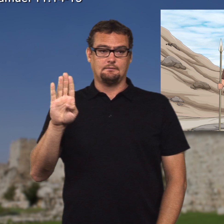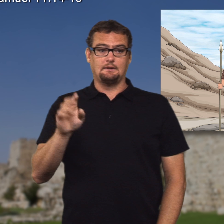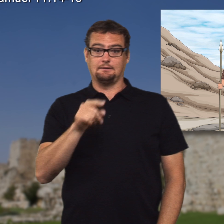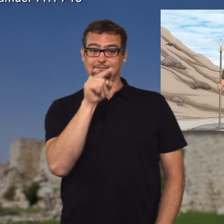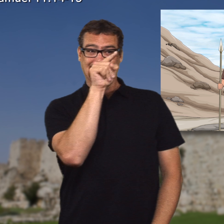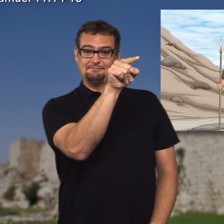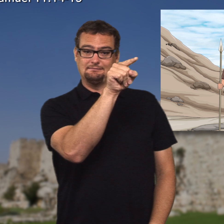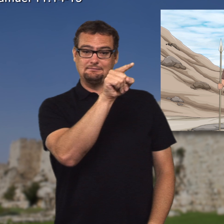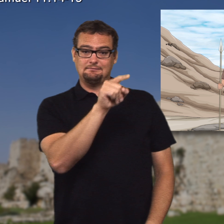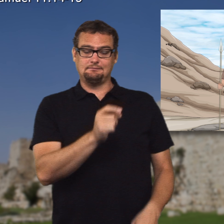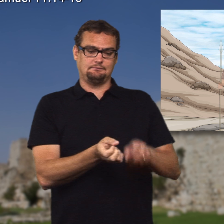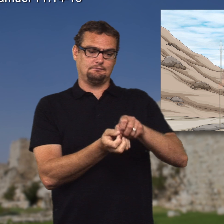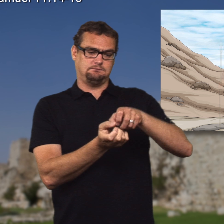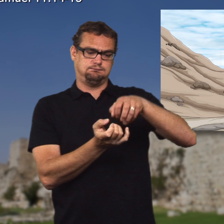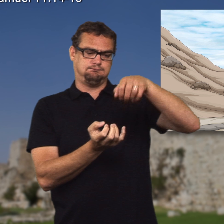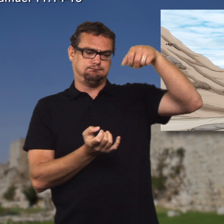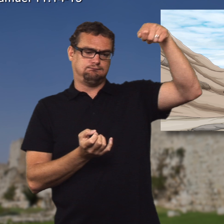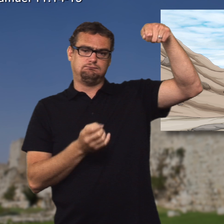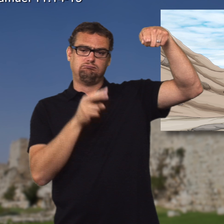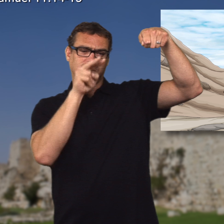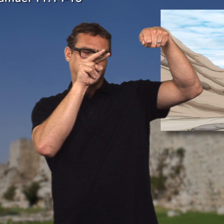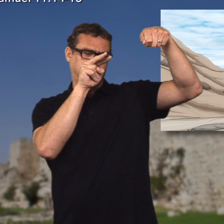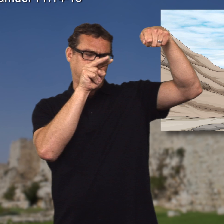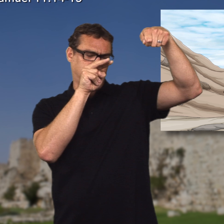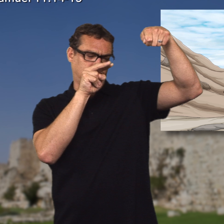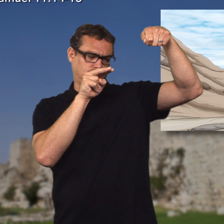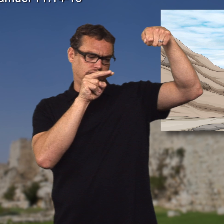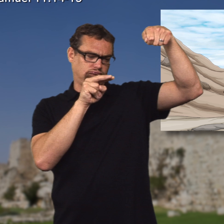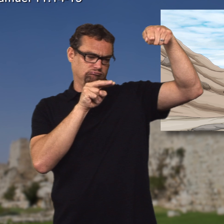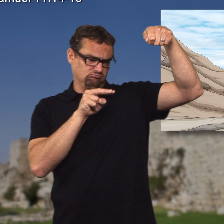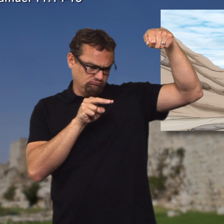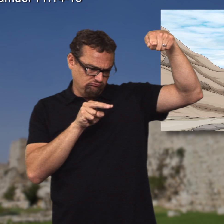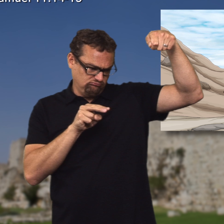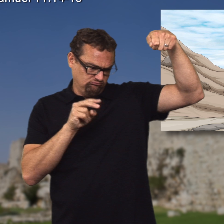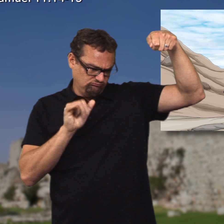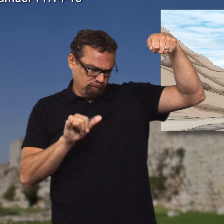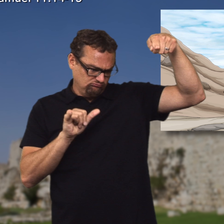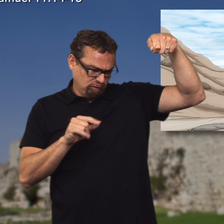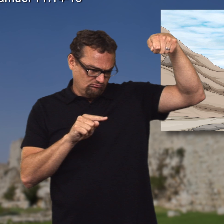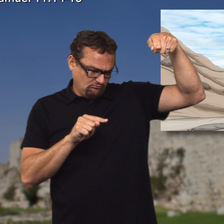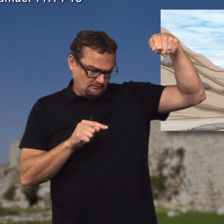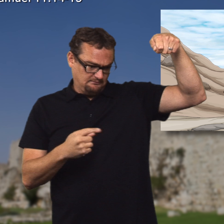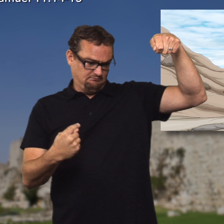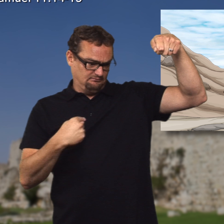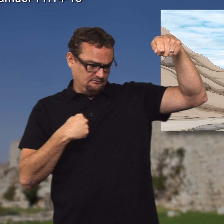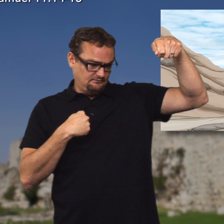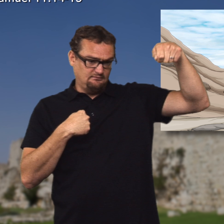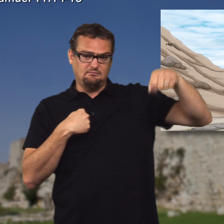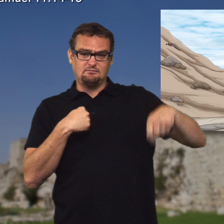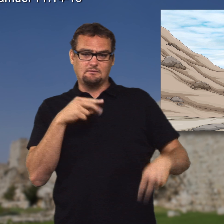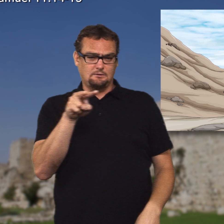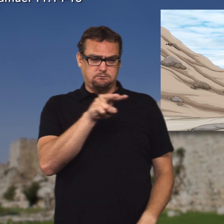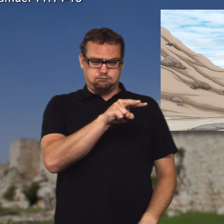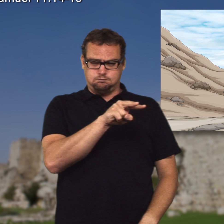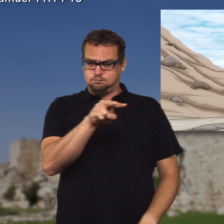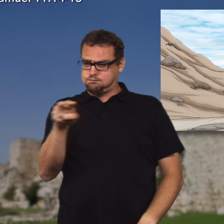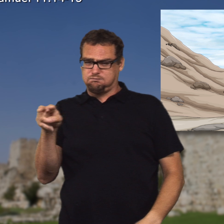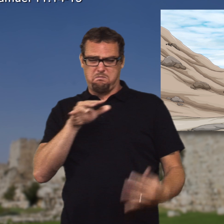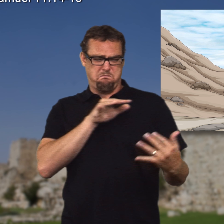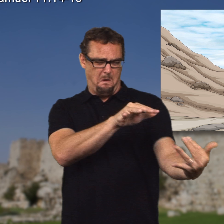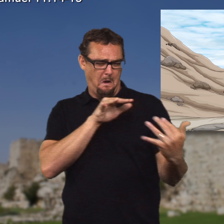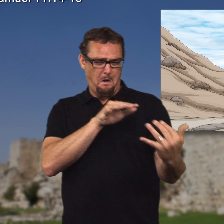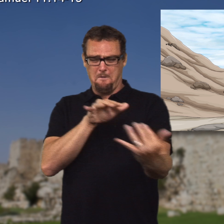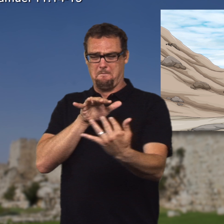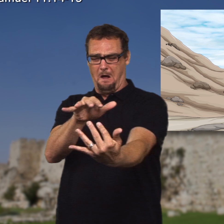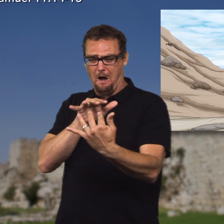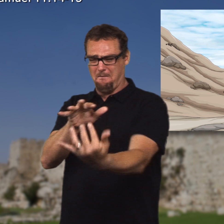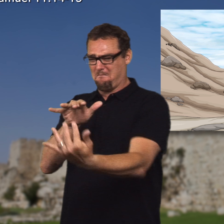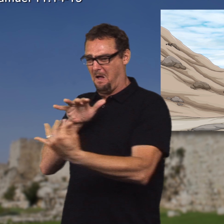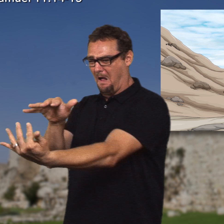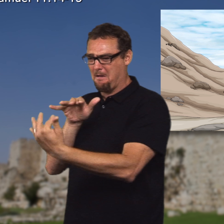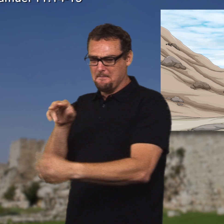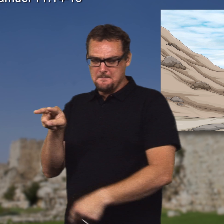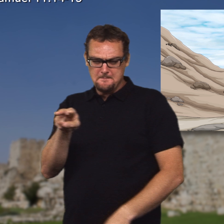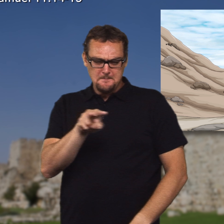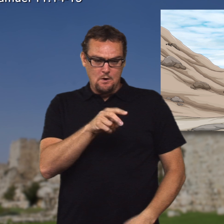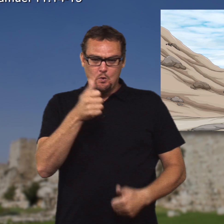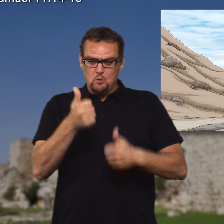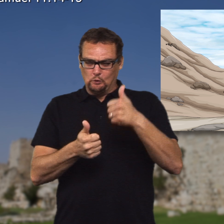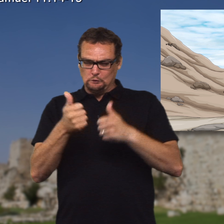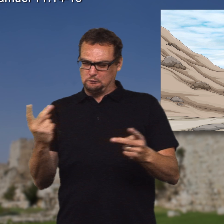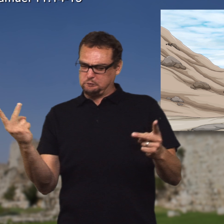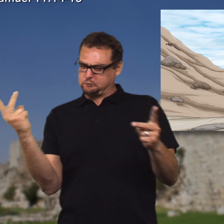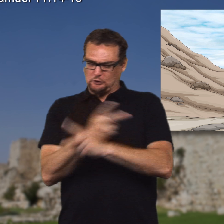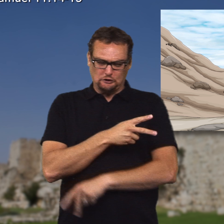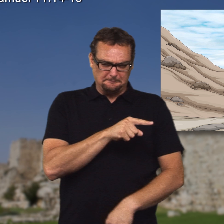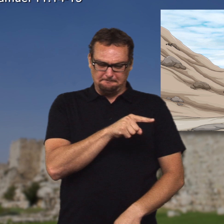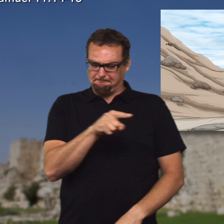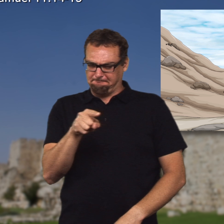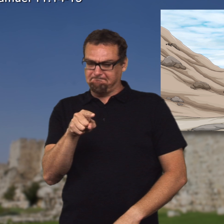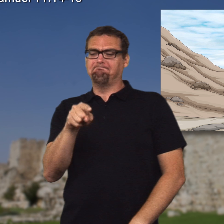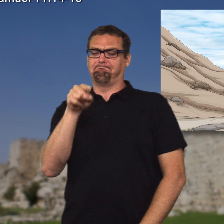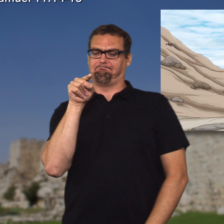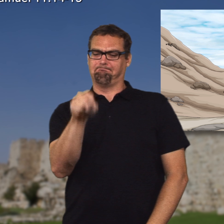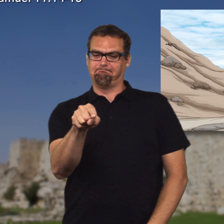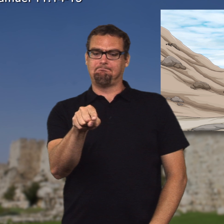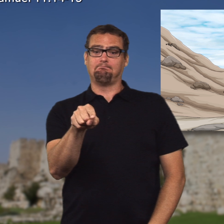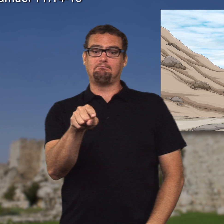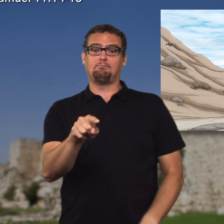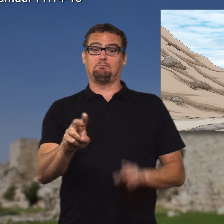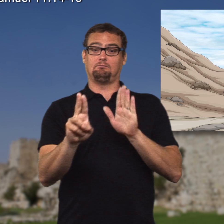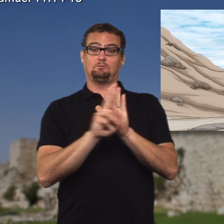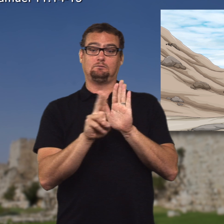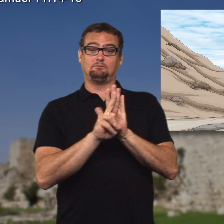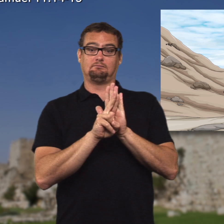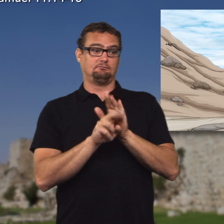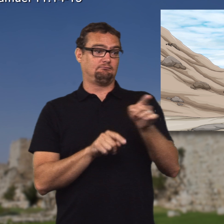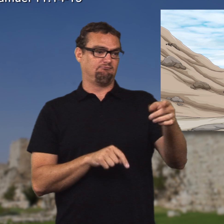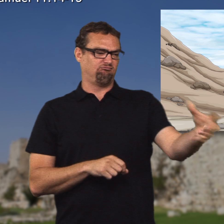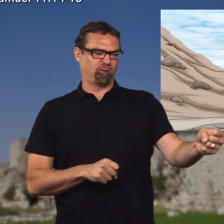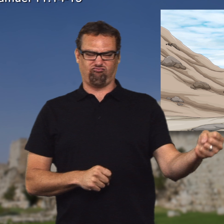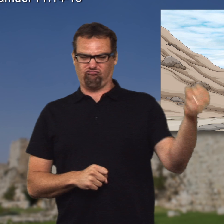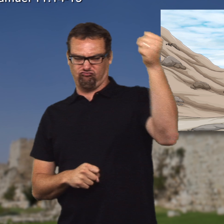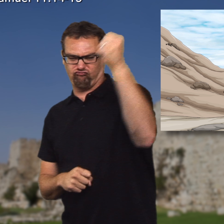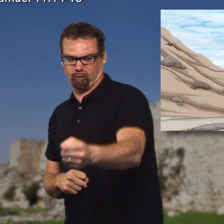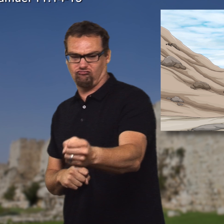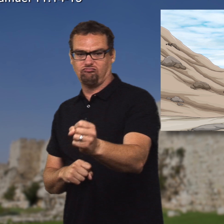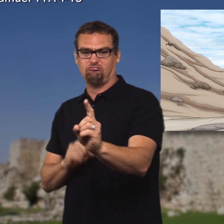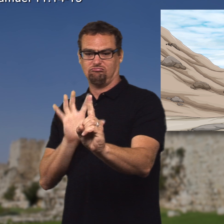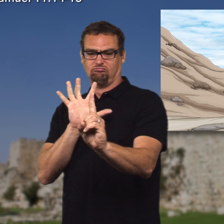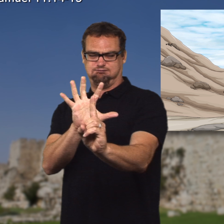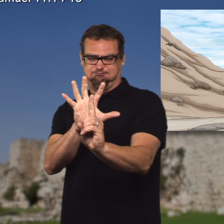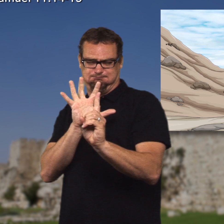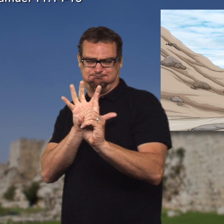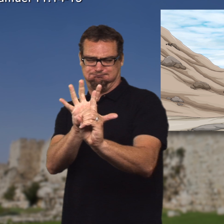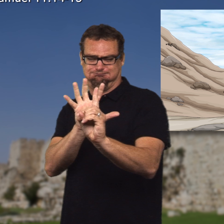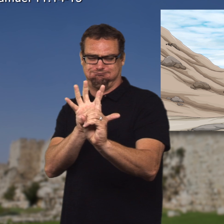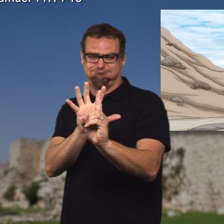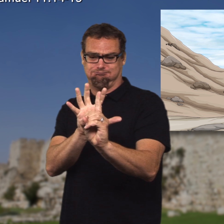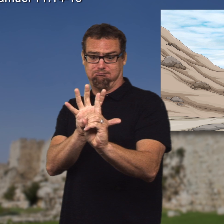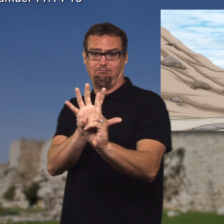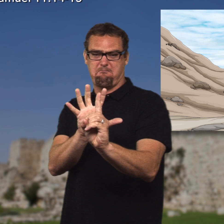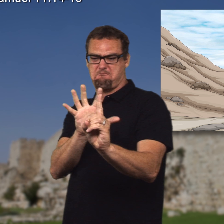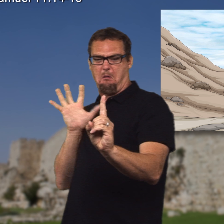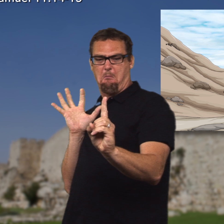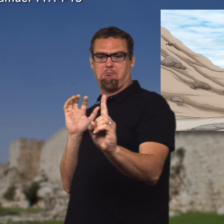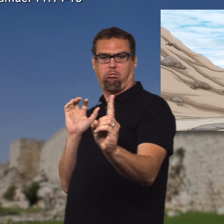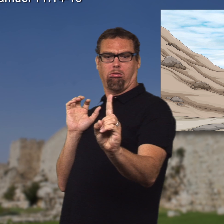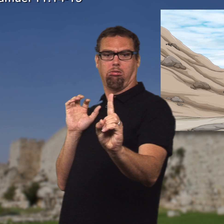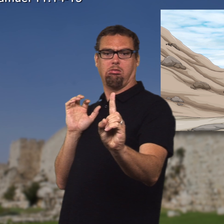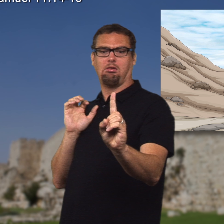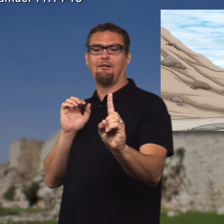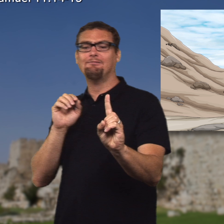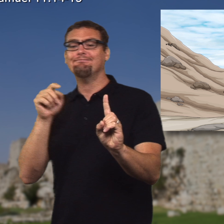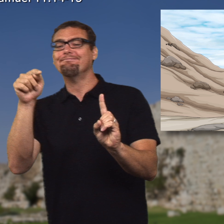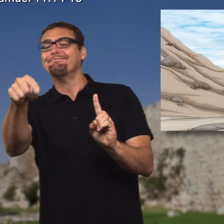In the letter he wrote: “Put Uriah at the front of the fiercest battle;